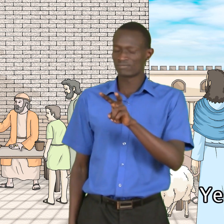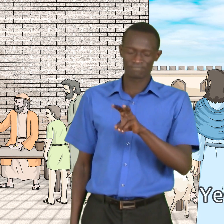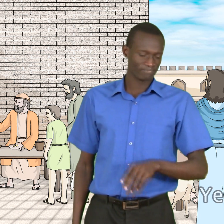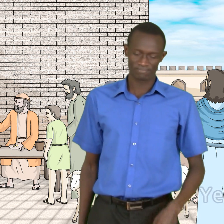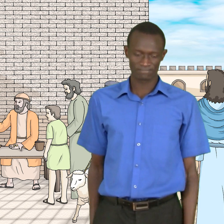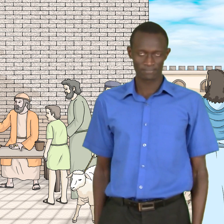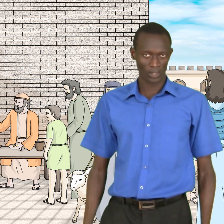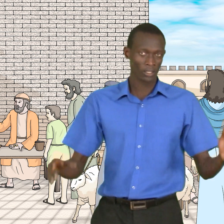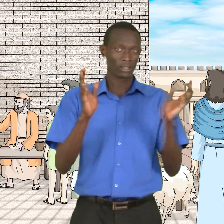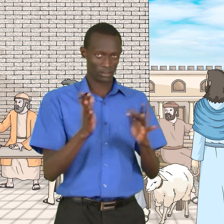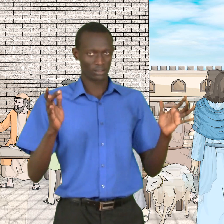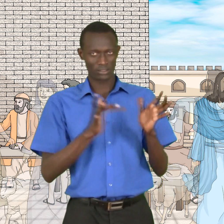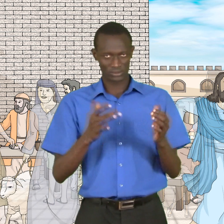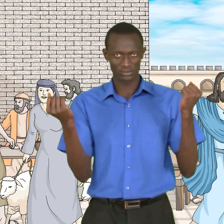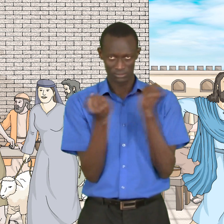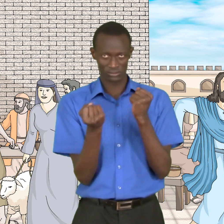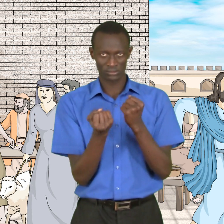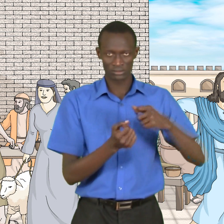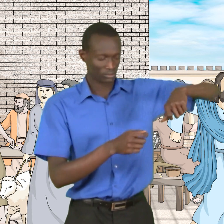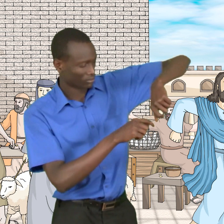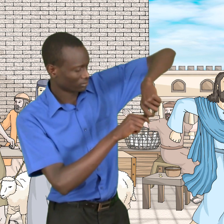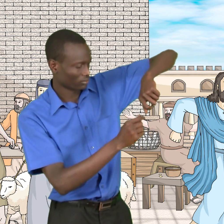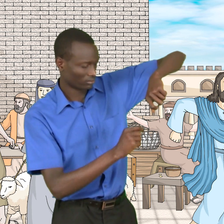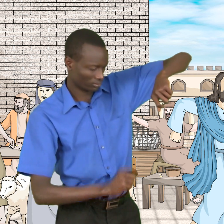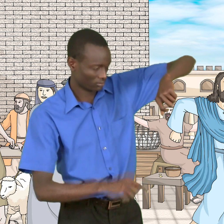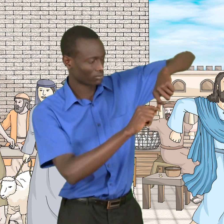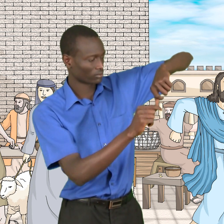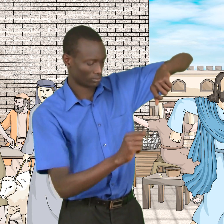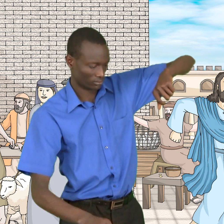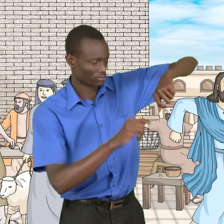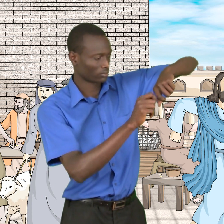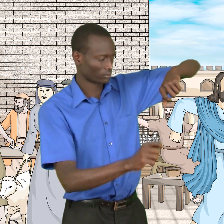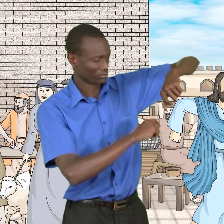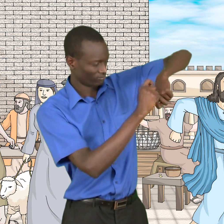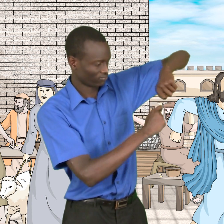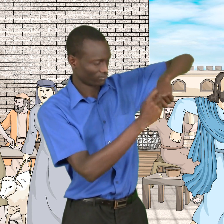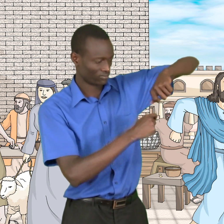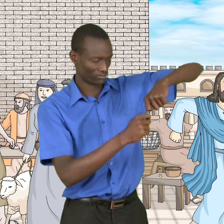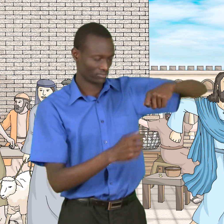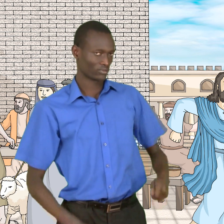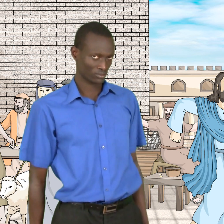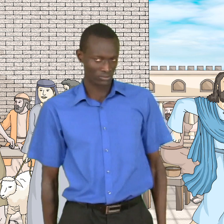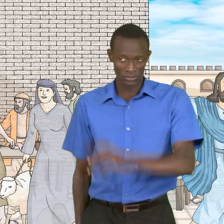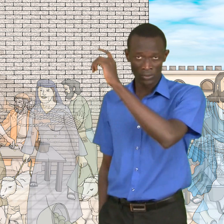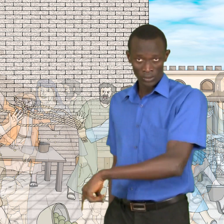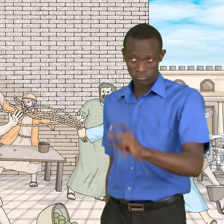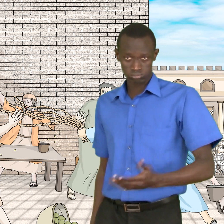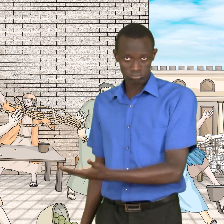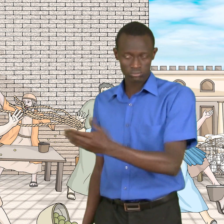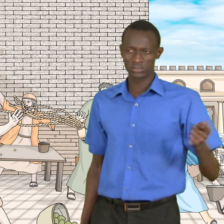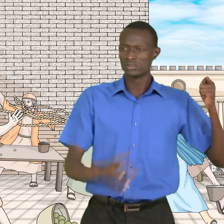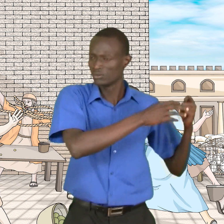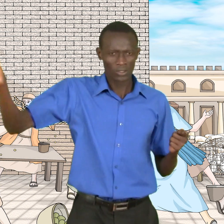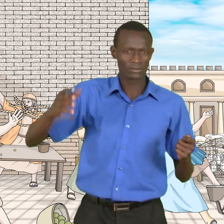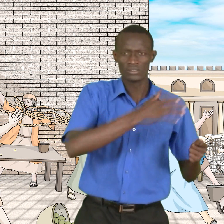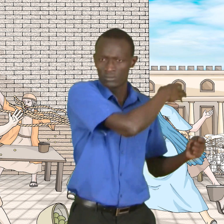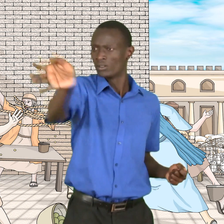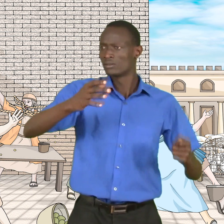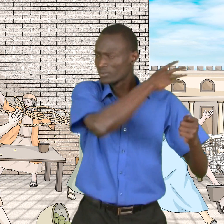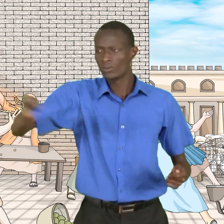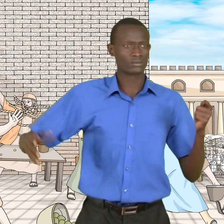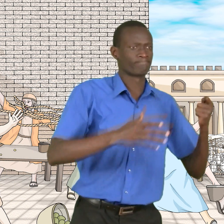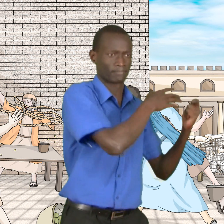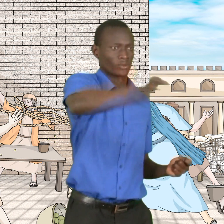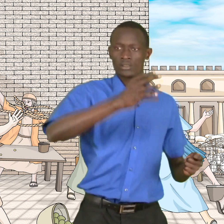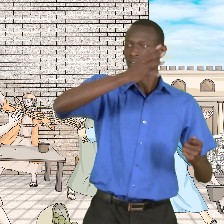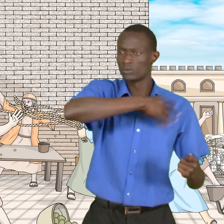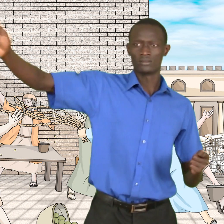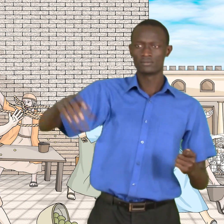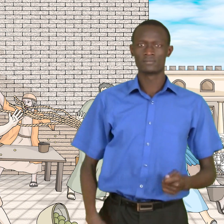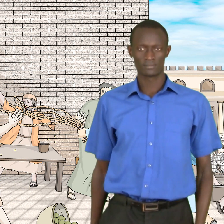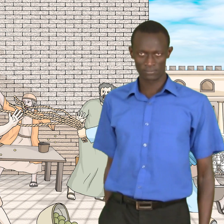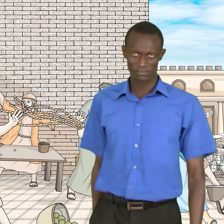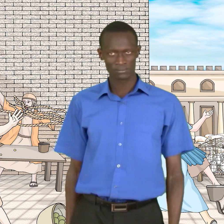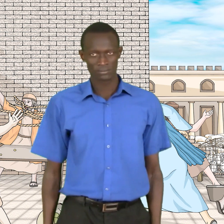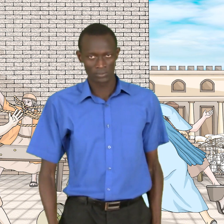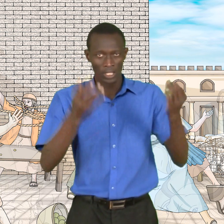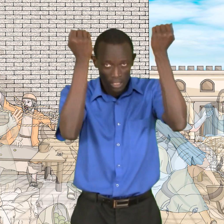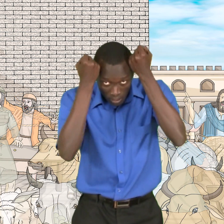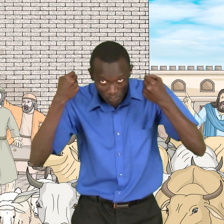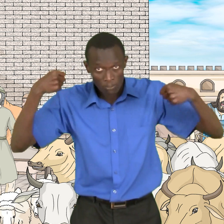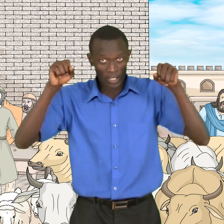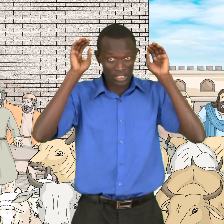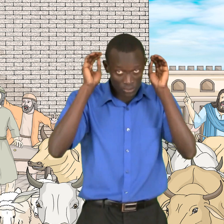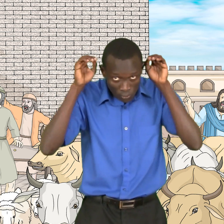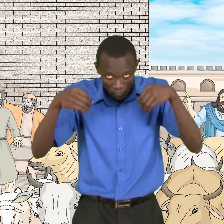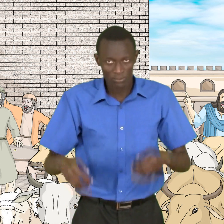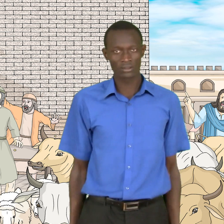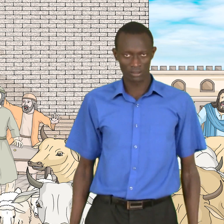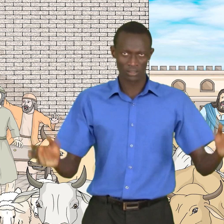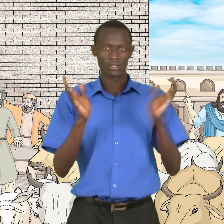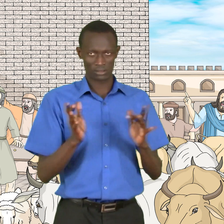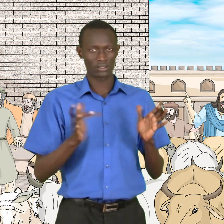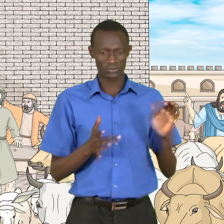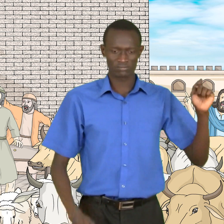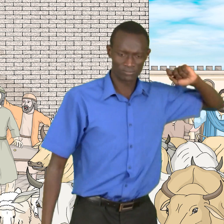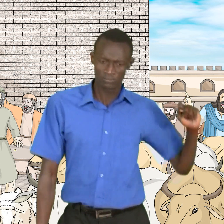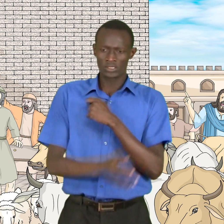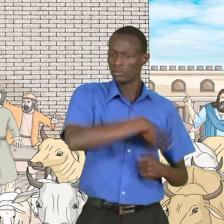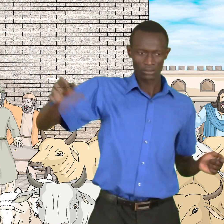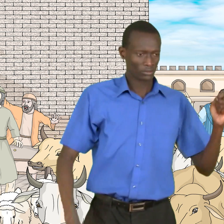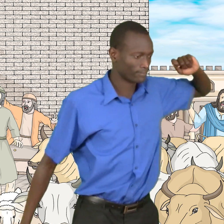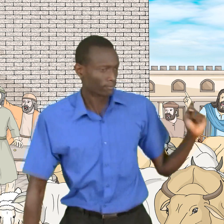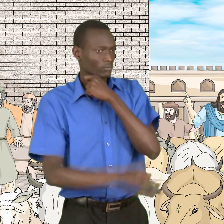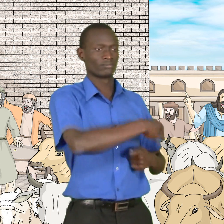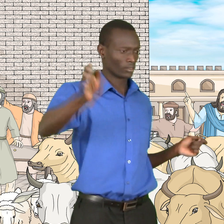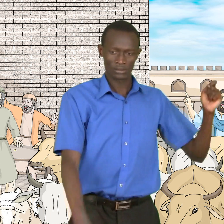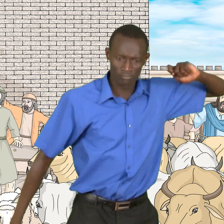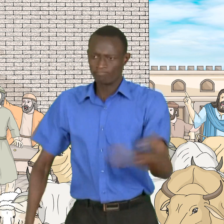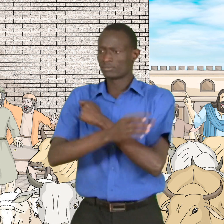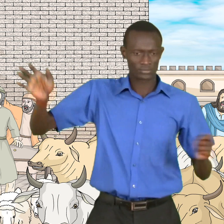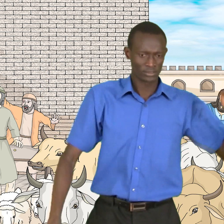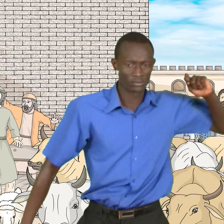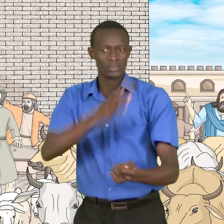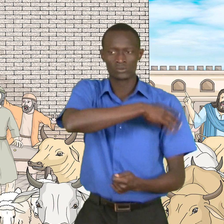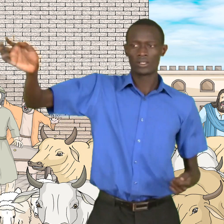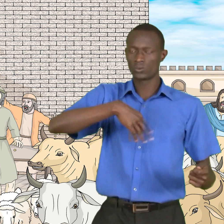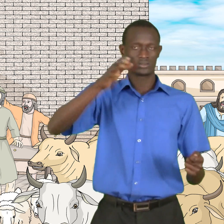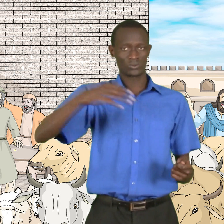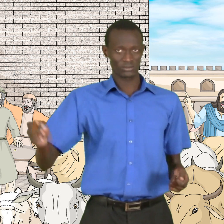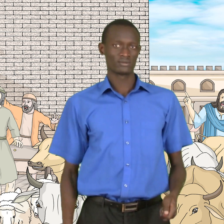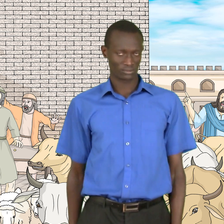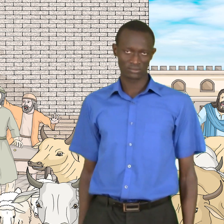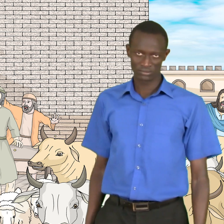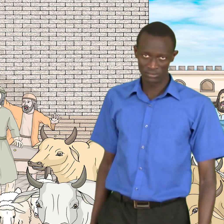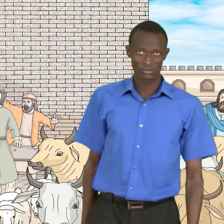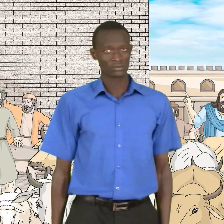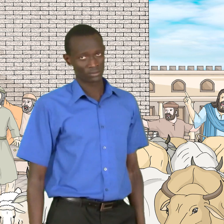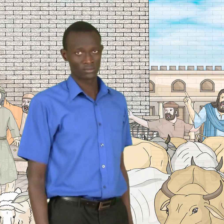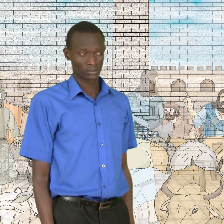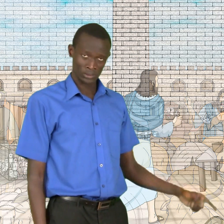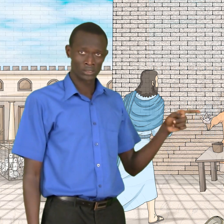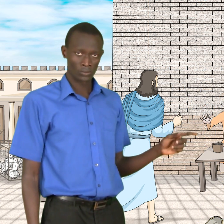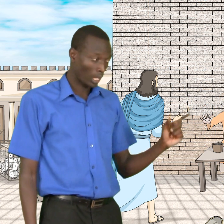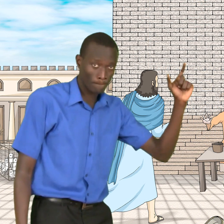So He made a whip out of cords and drove all from the temple courts, both sheep and cattle.